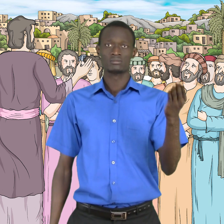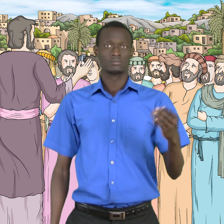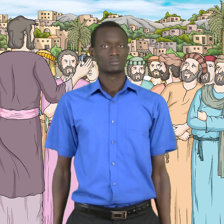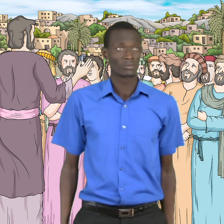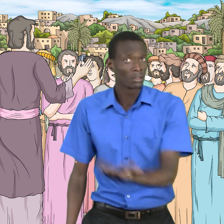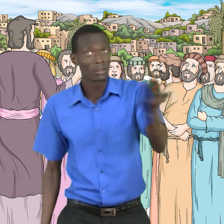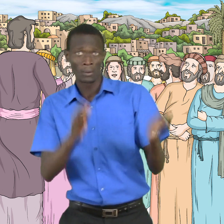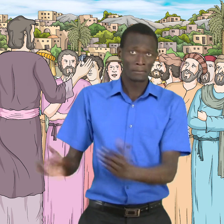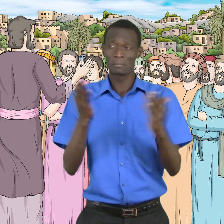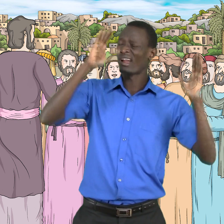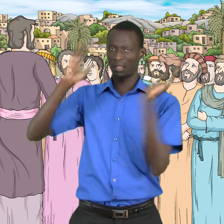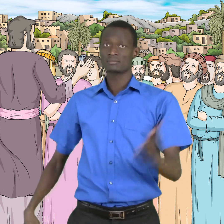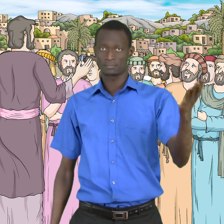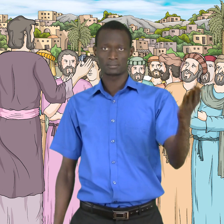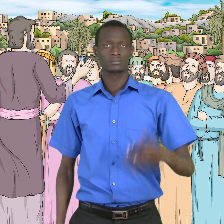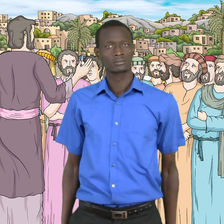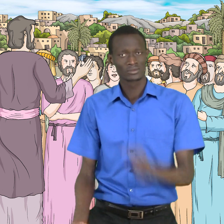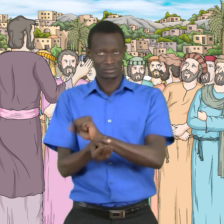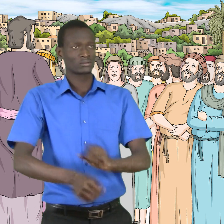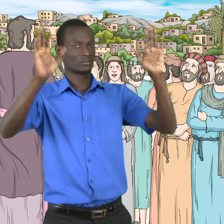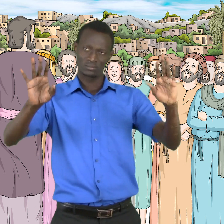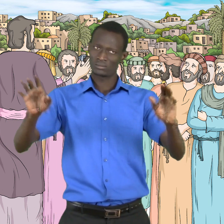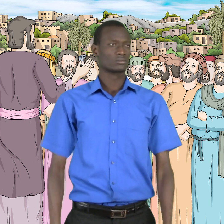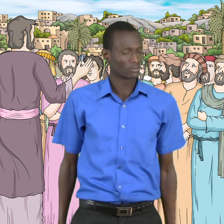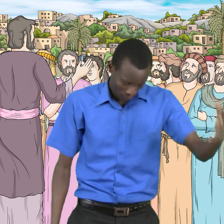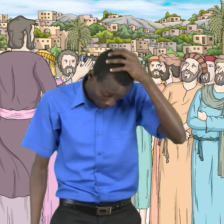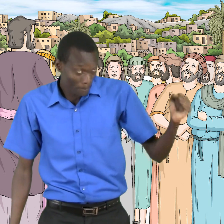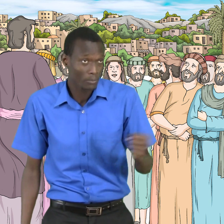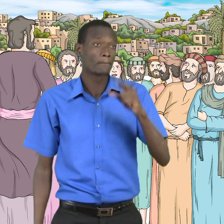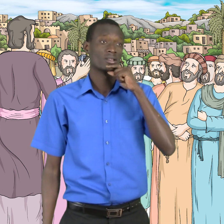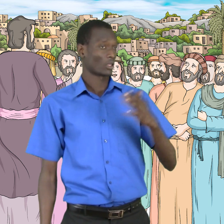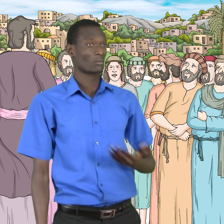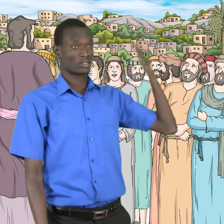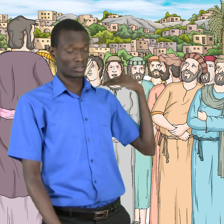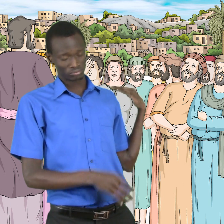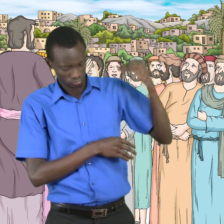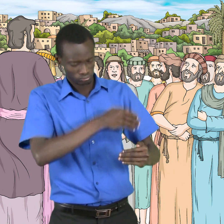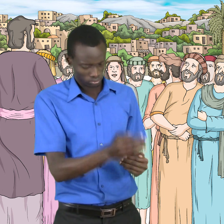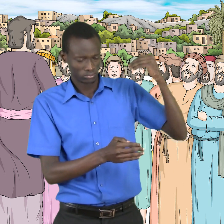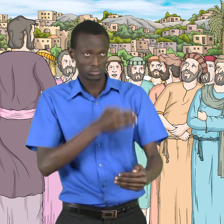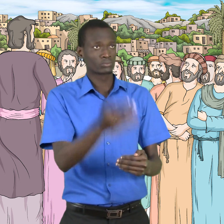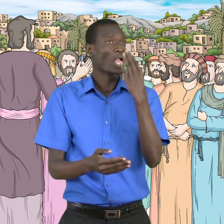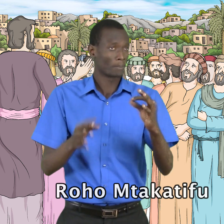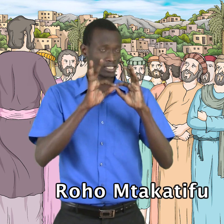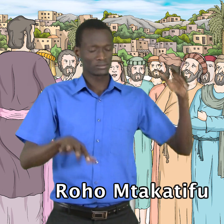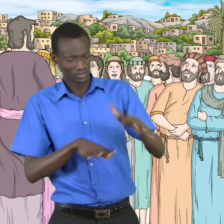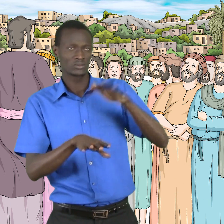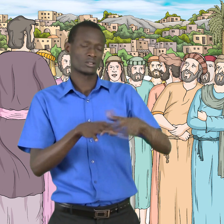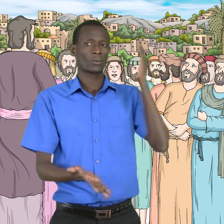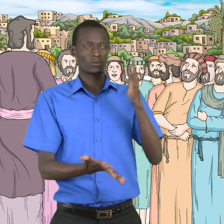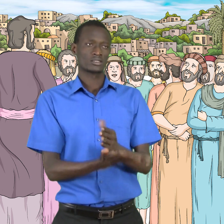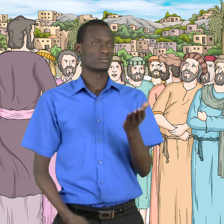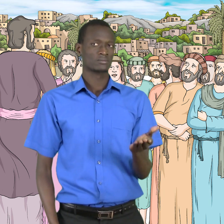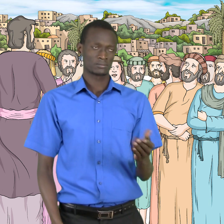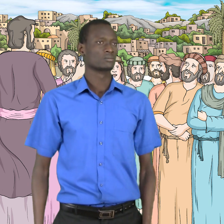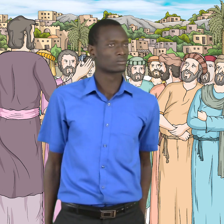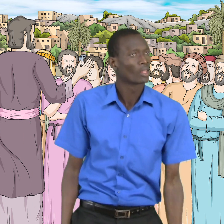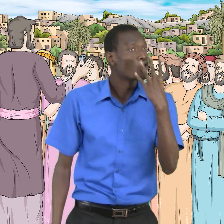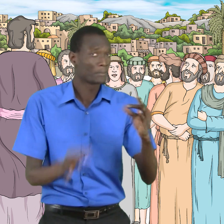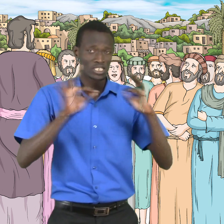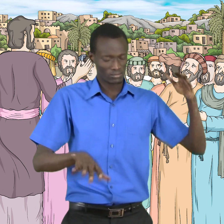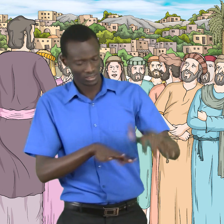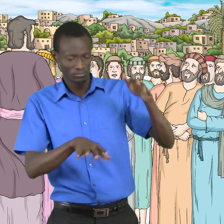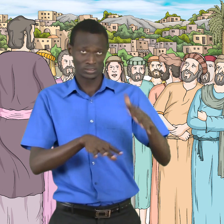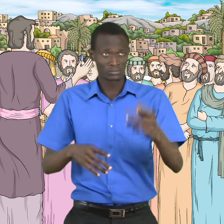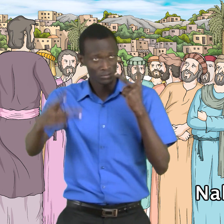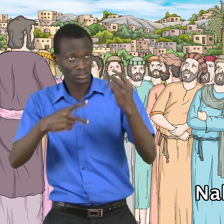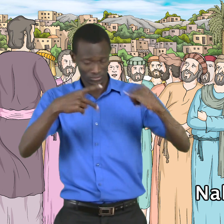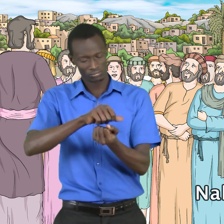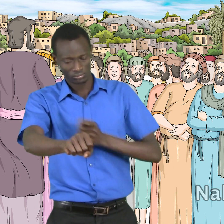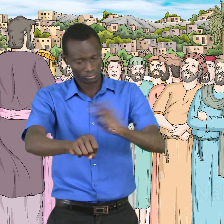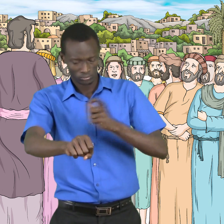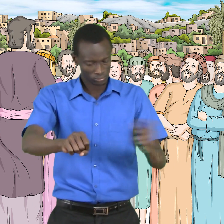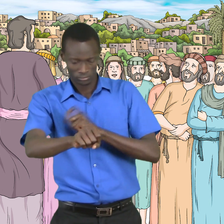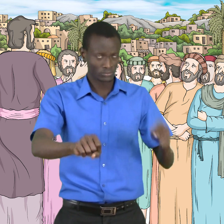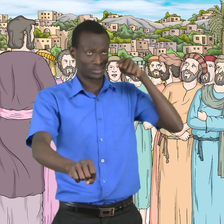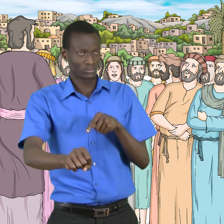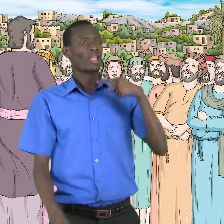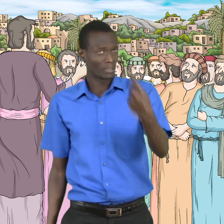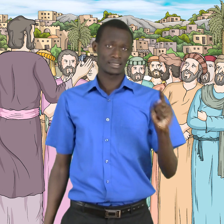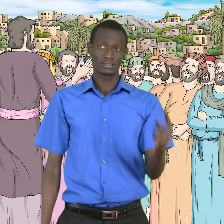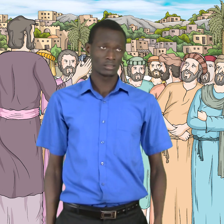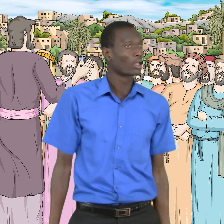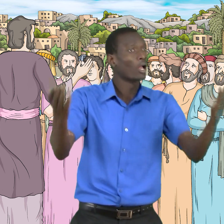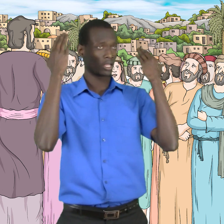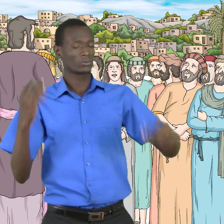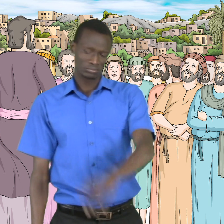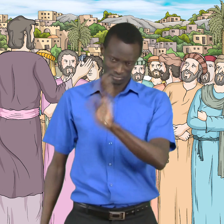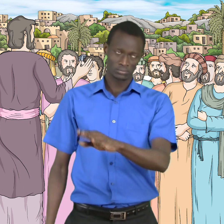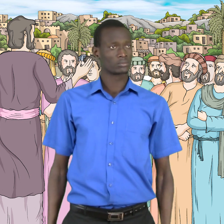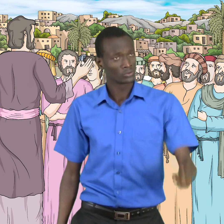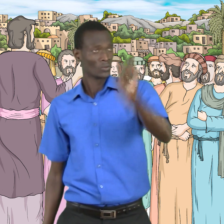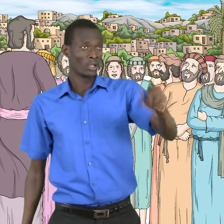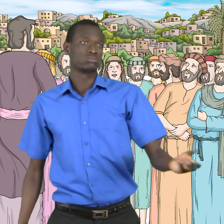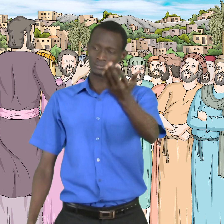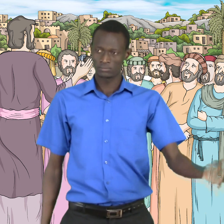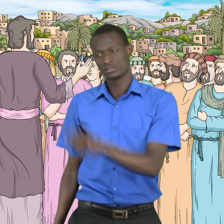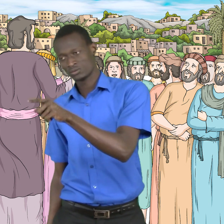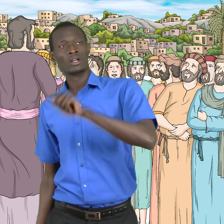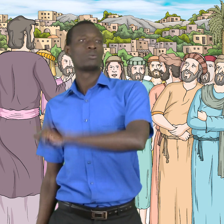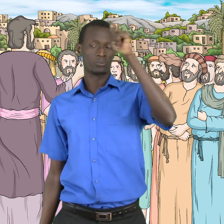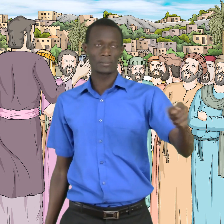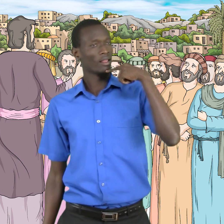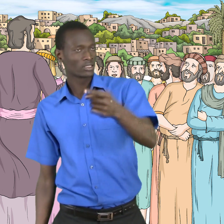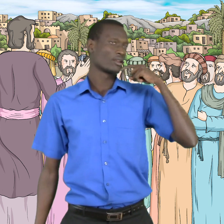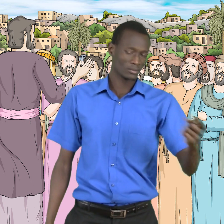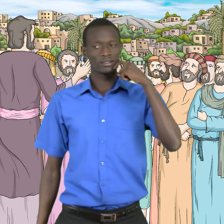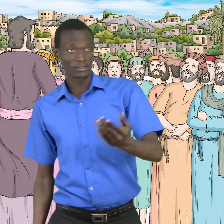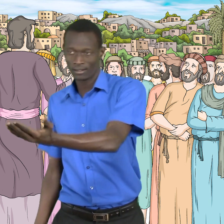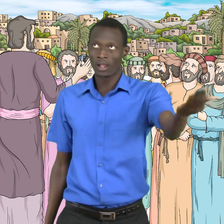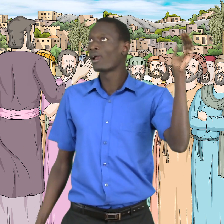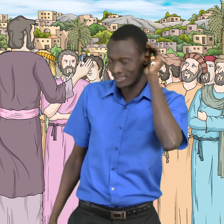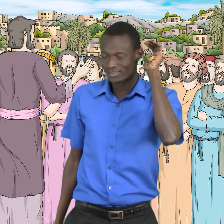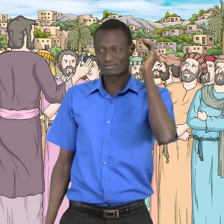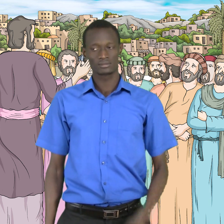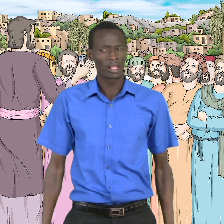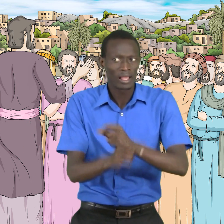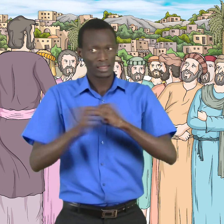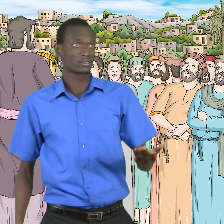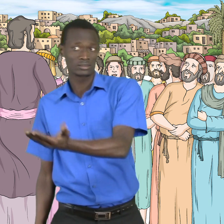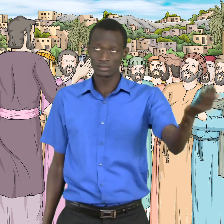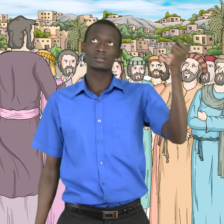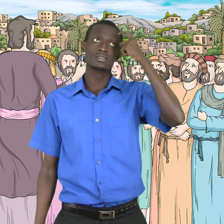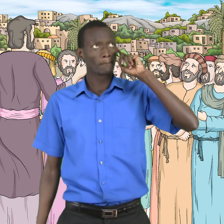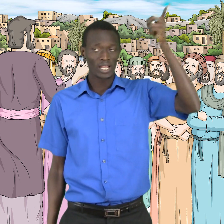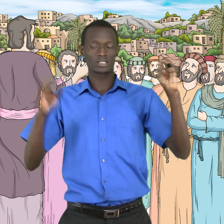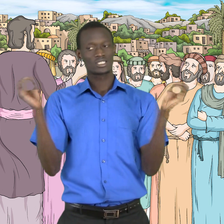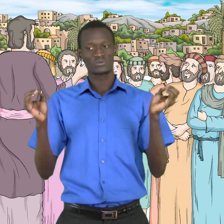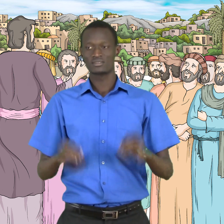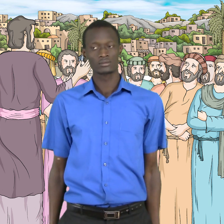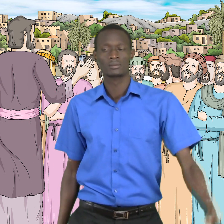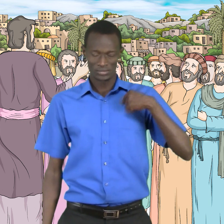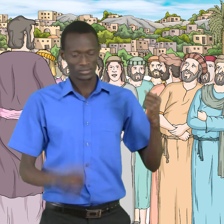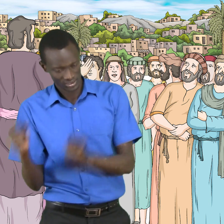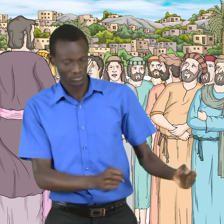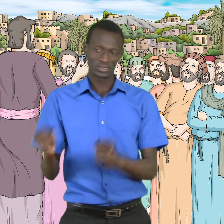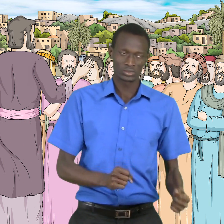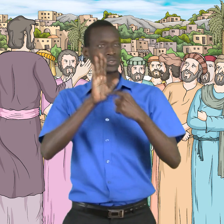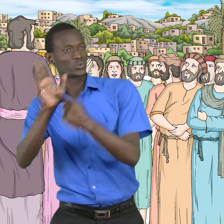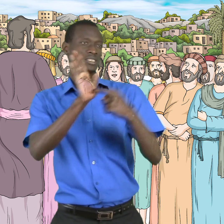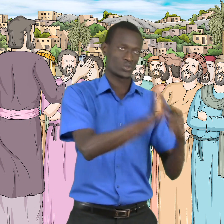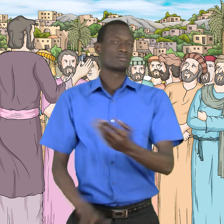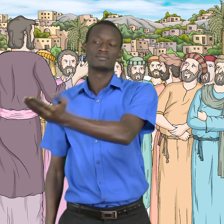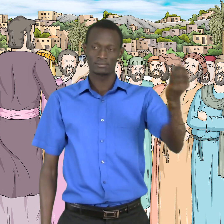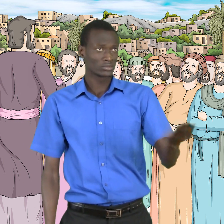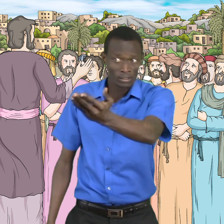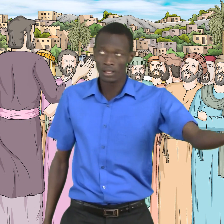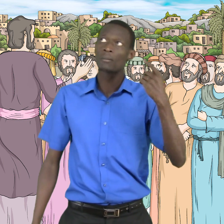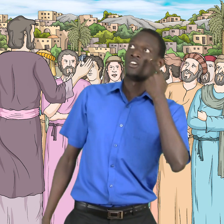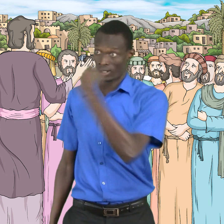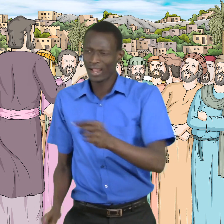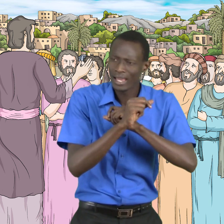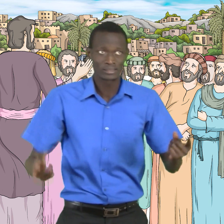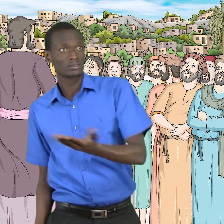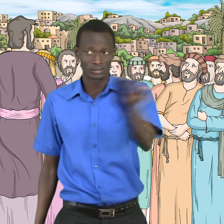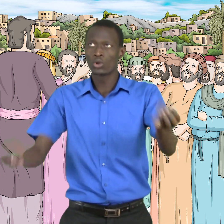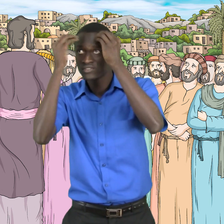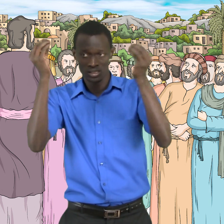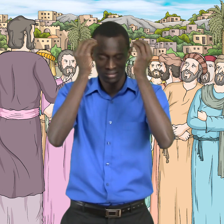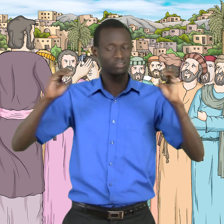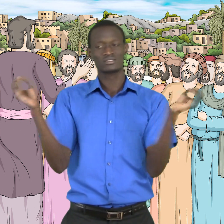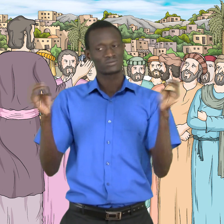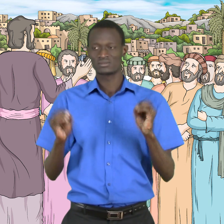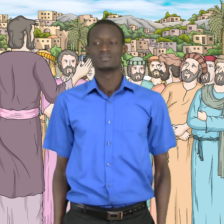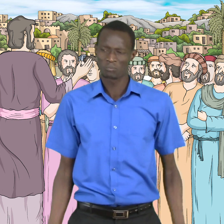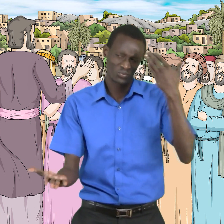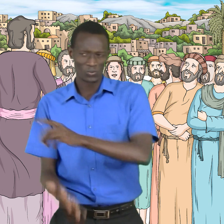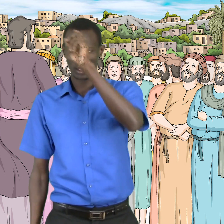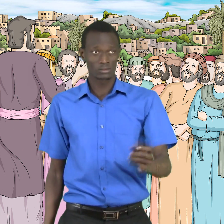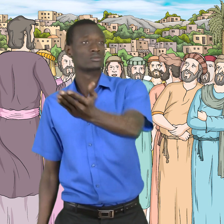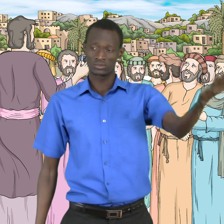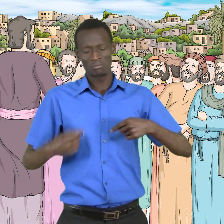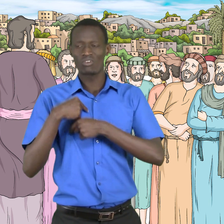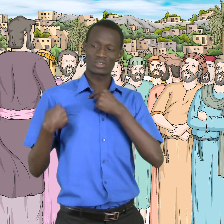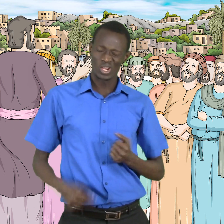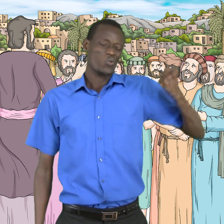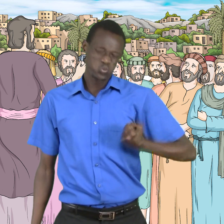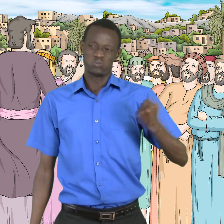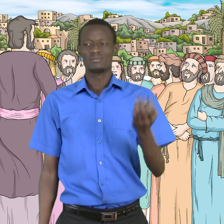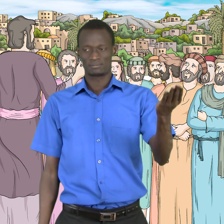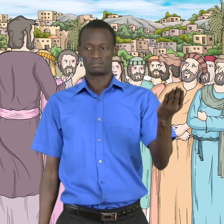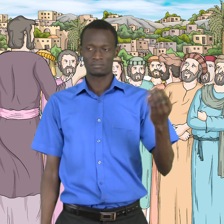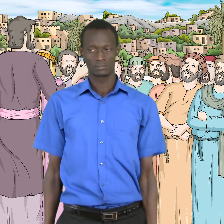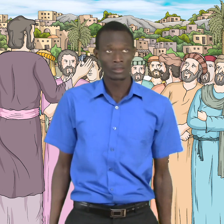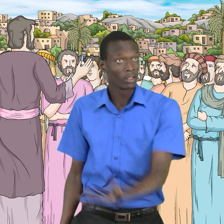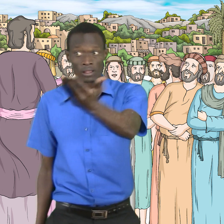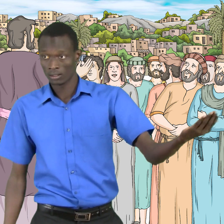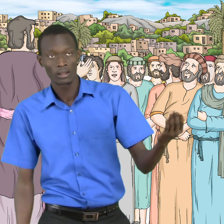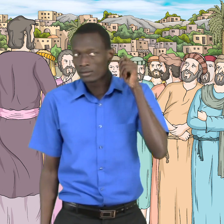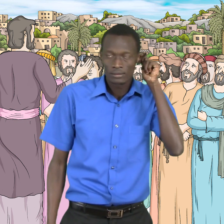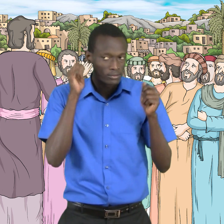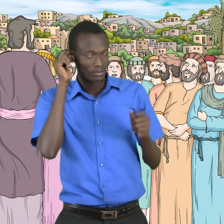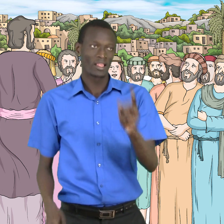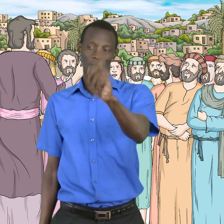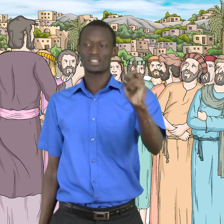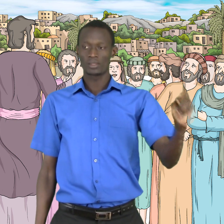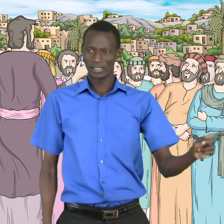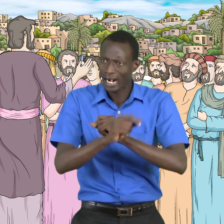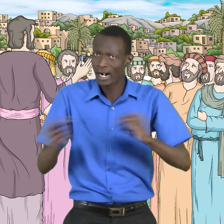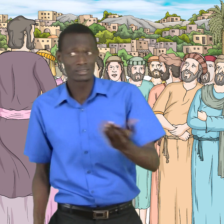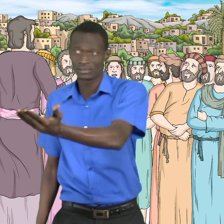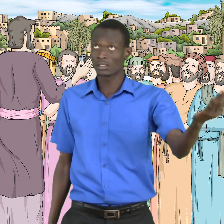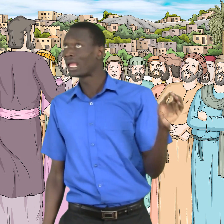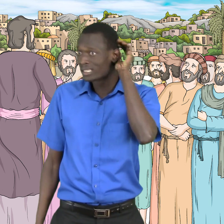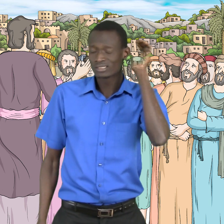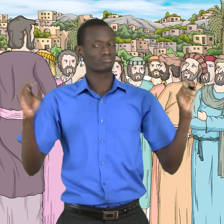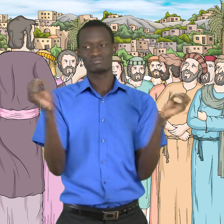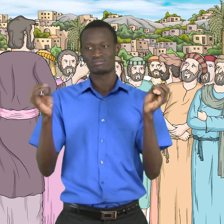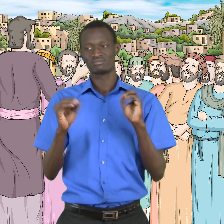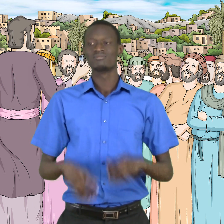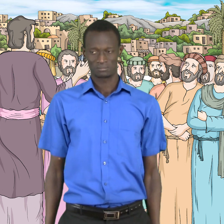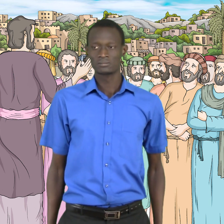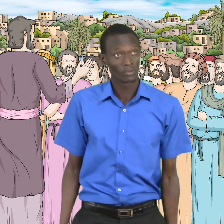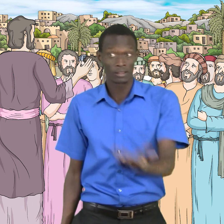They disagreed among themselves and began to leave after Paul had made this final statement: “The Holy Spirit was right when He spoke to your fathers through Isaiah the prophet: ‘Go to this people and say, “You will be ever hearing but never understanding;